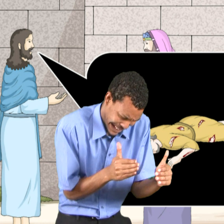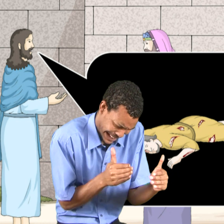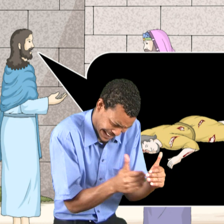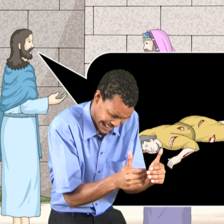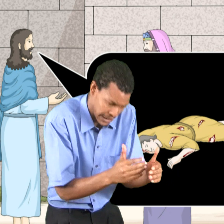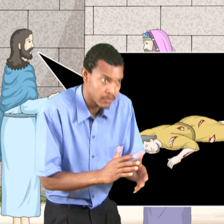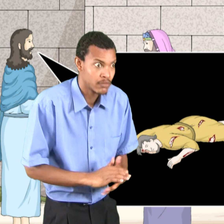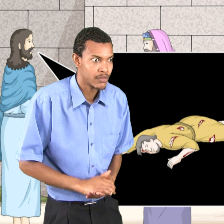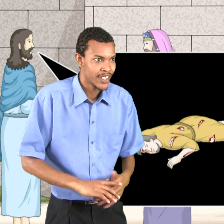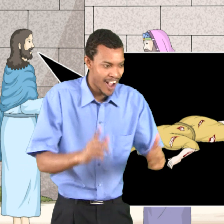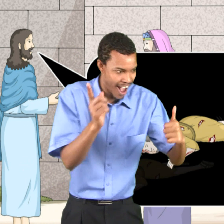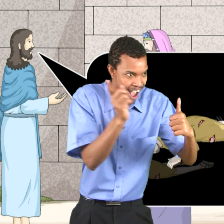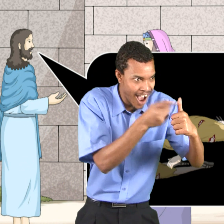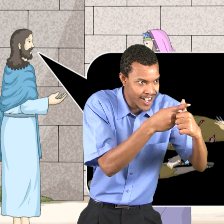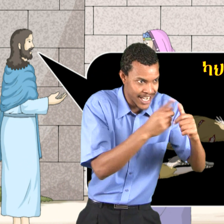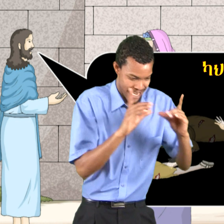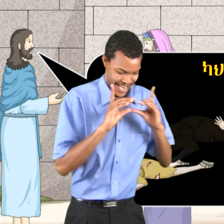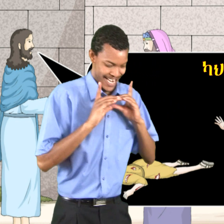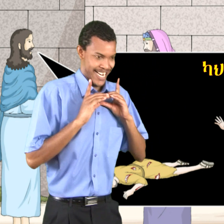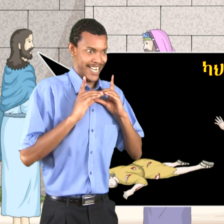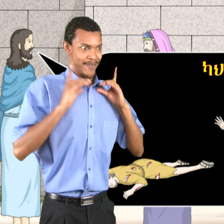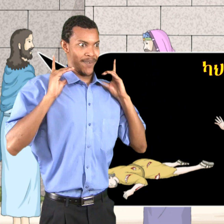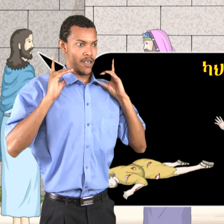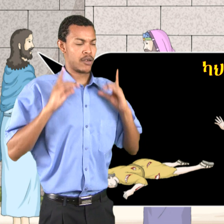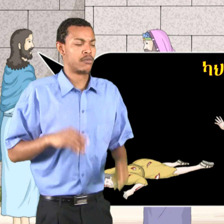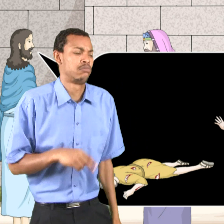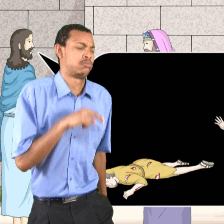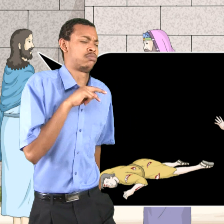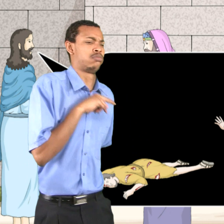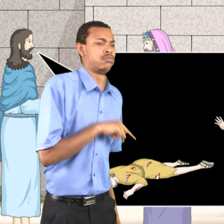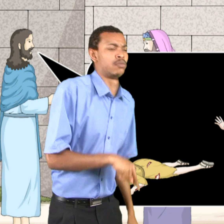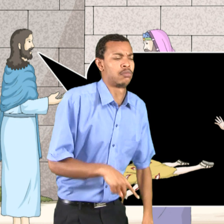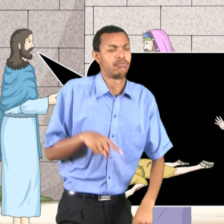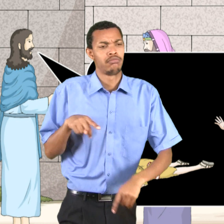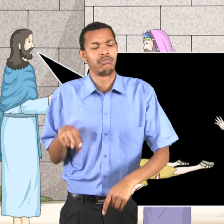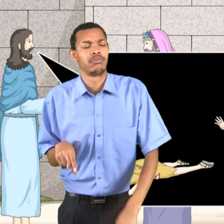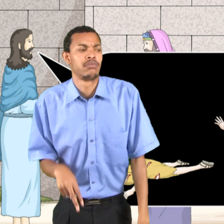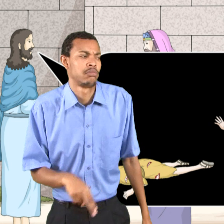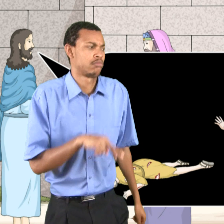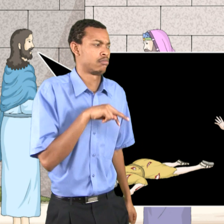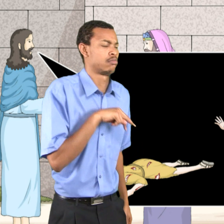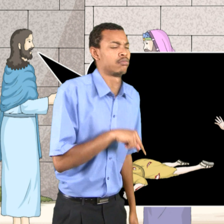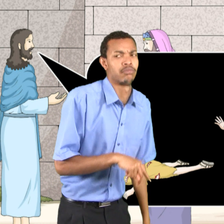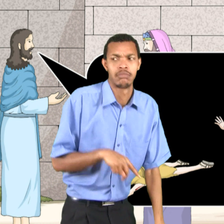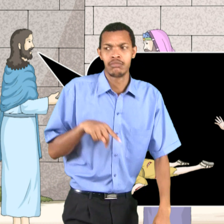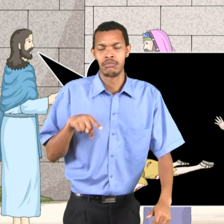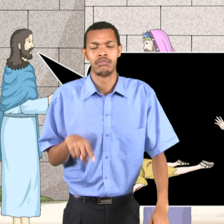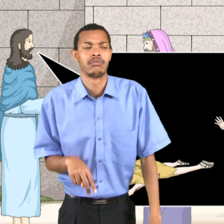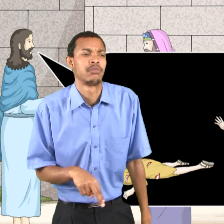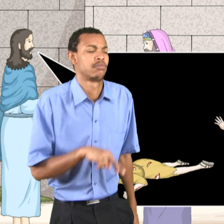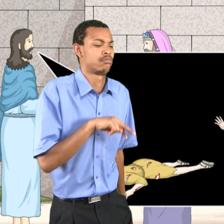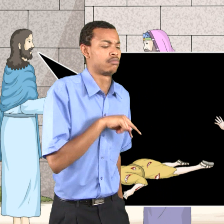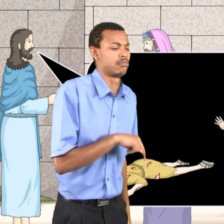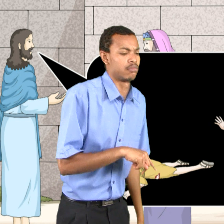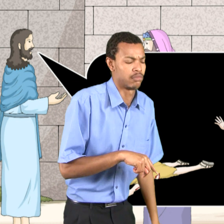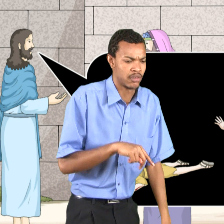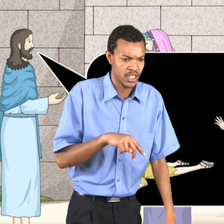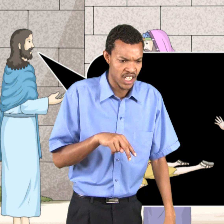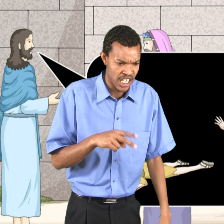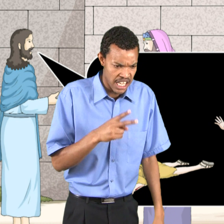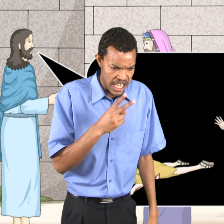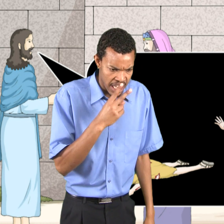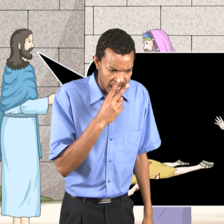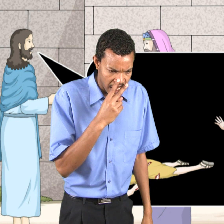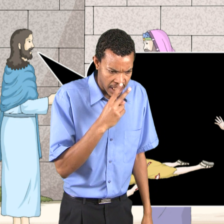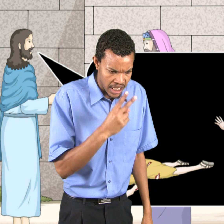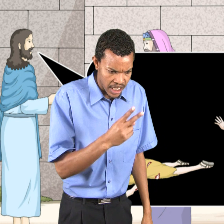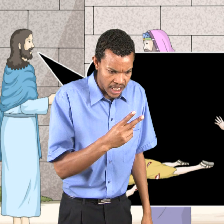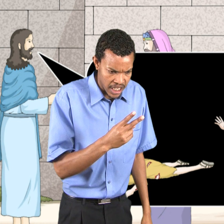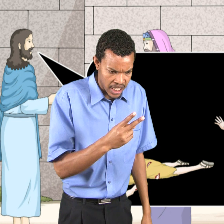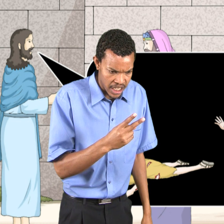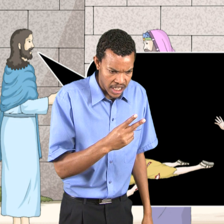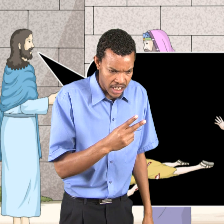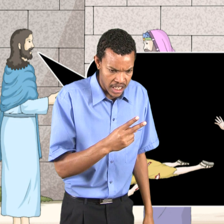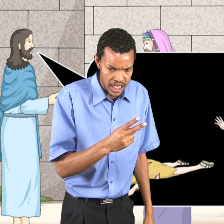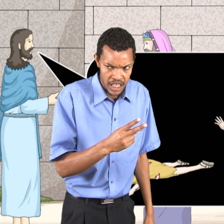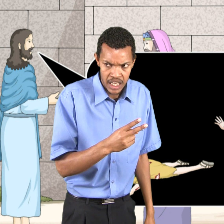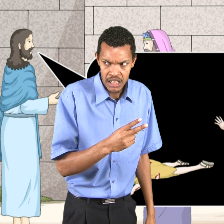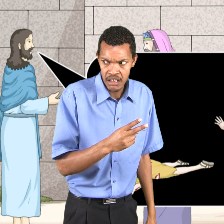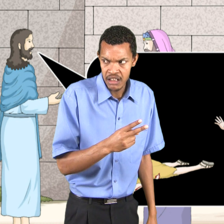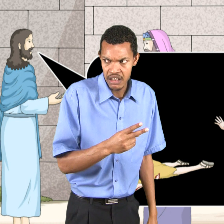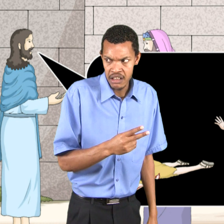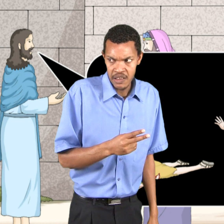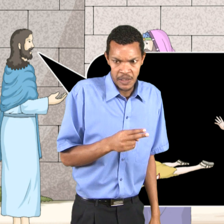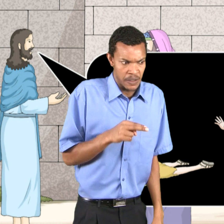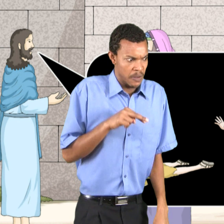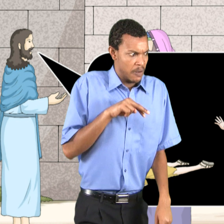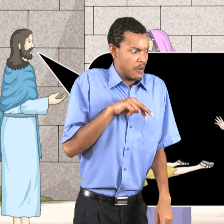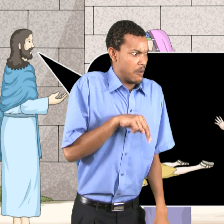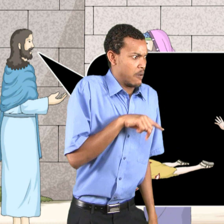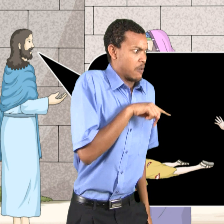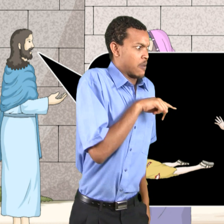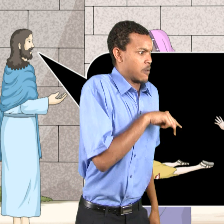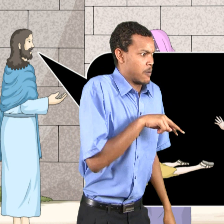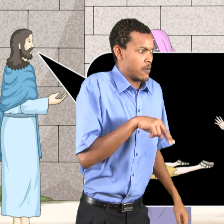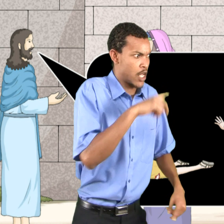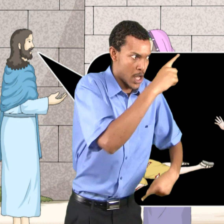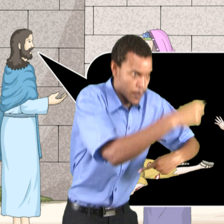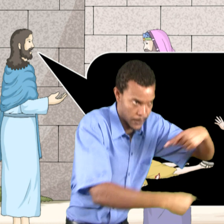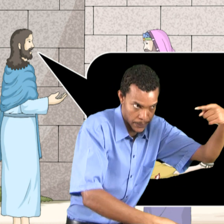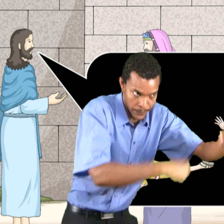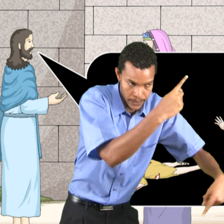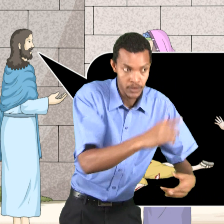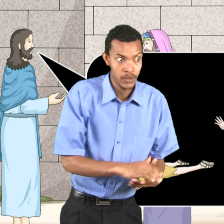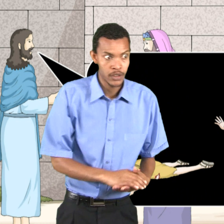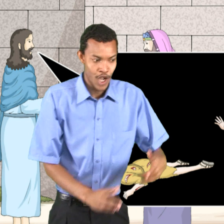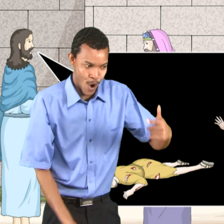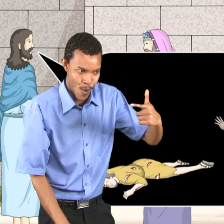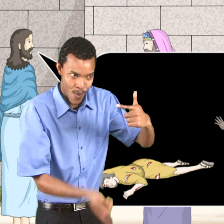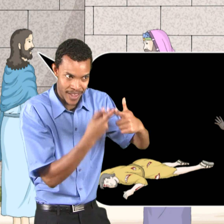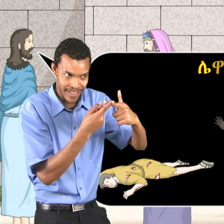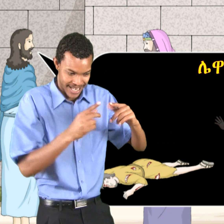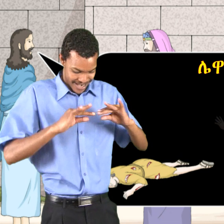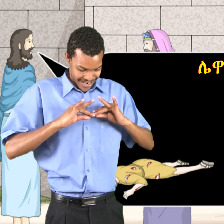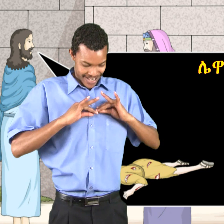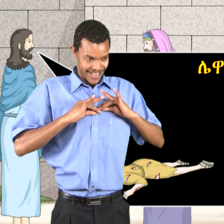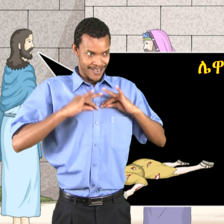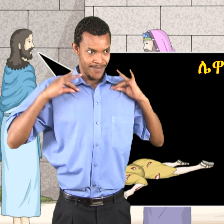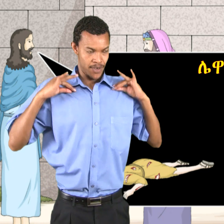Now by chance a priest was going down the same road, but when he saw him, he passed by on the other side.